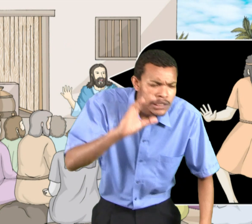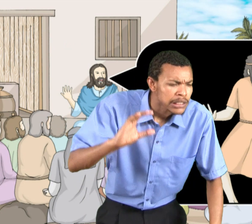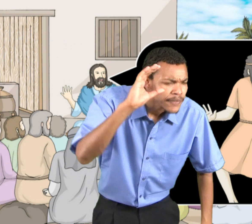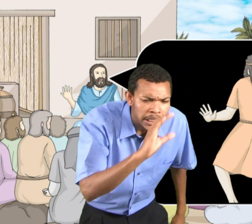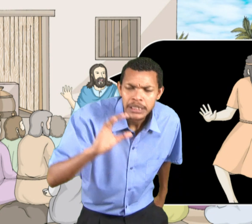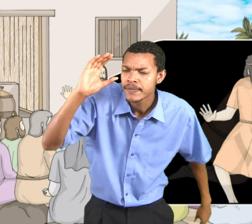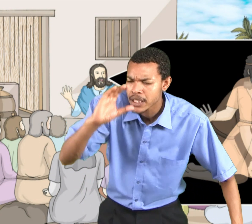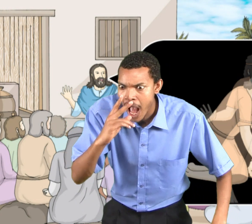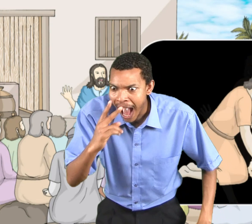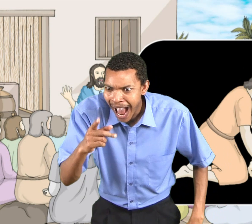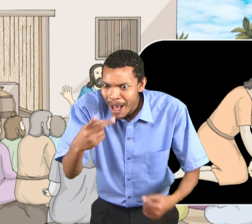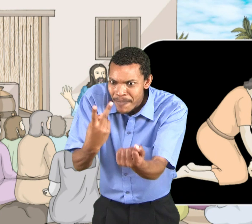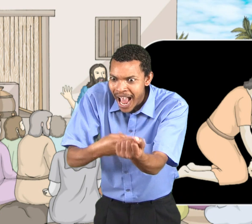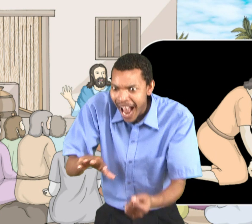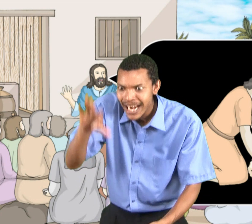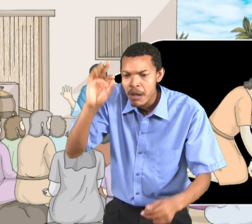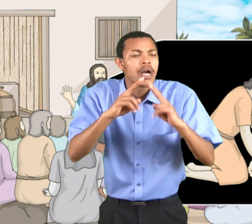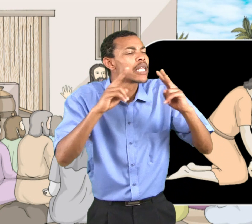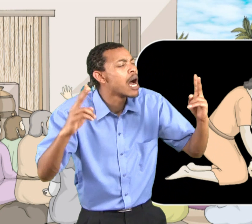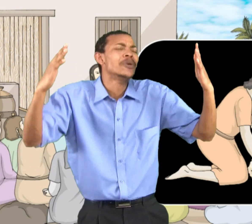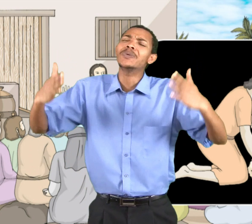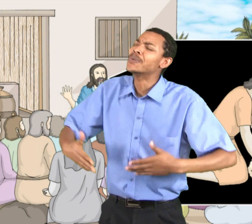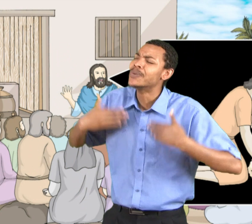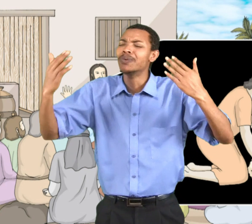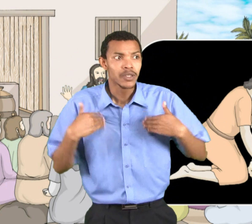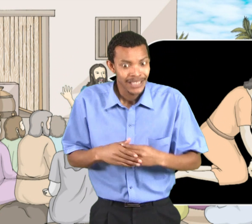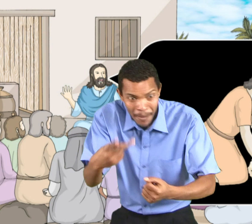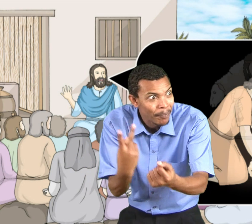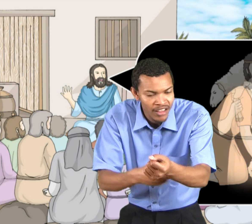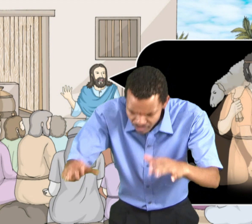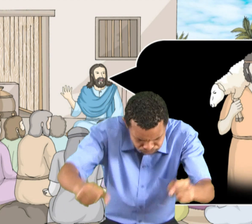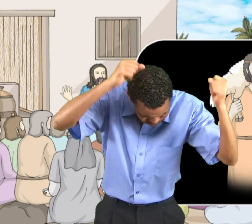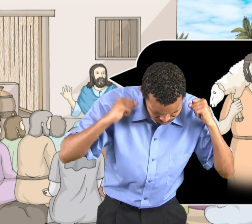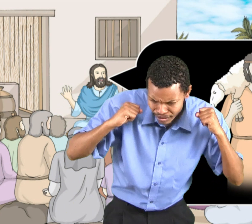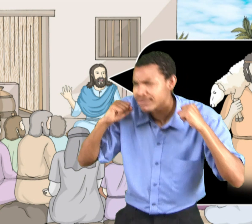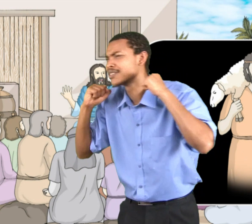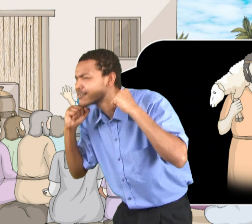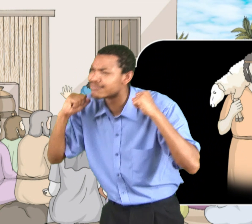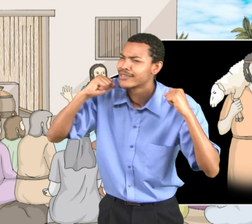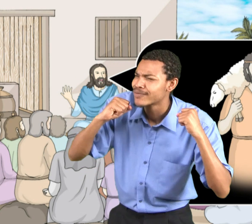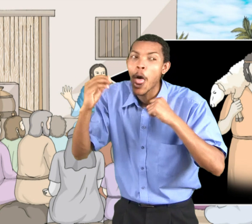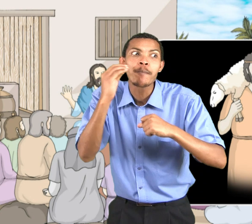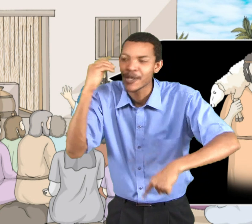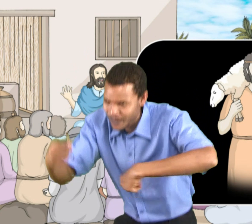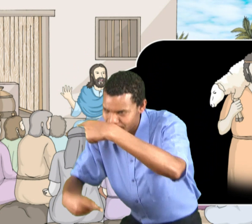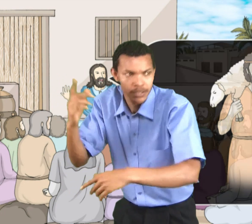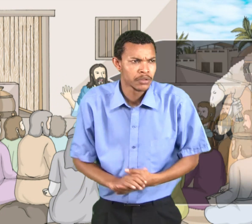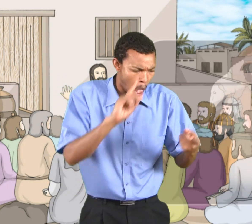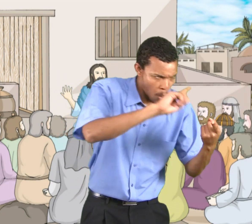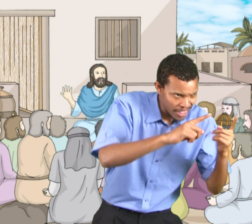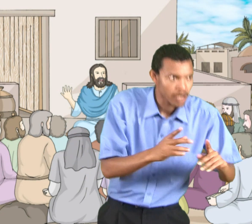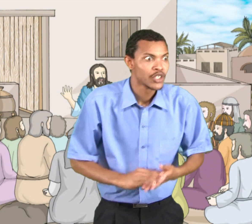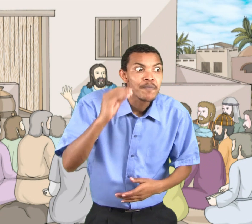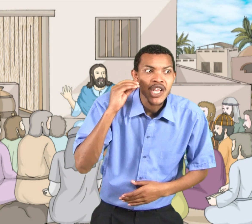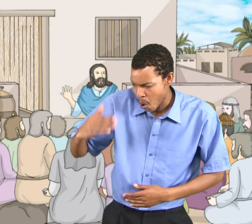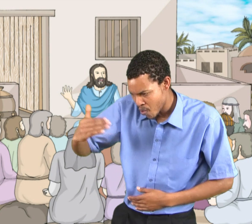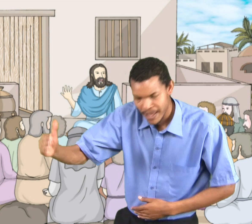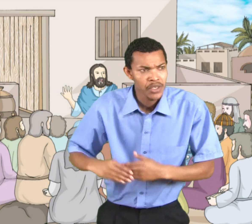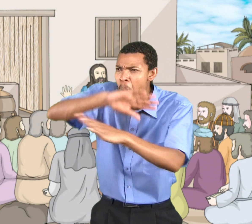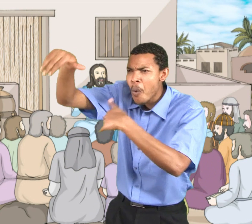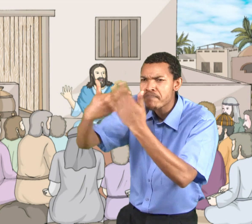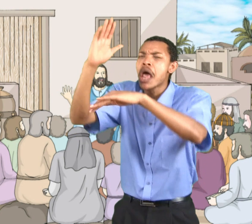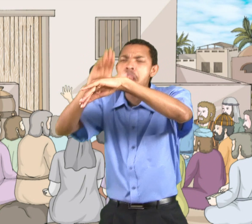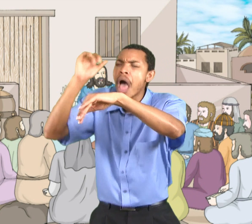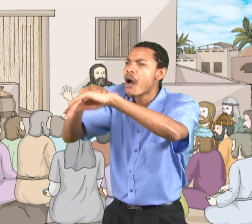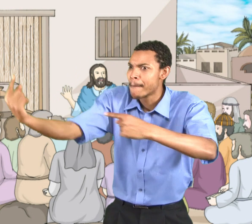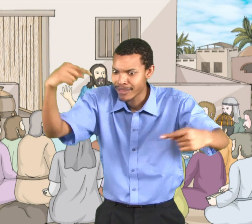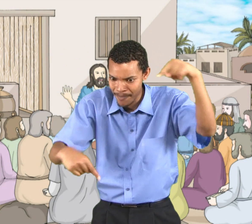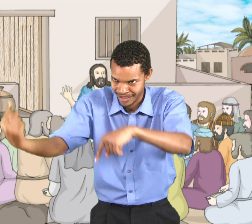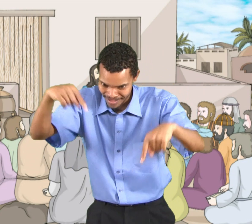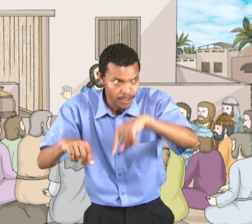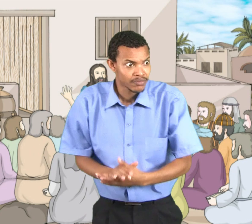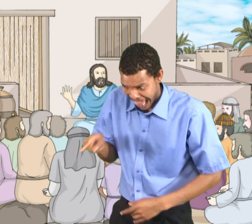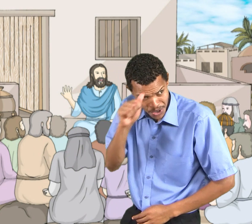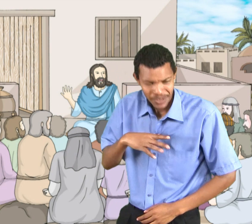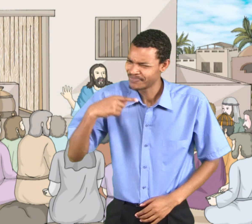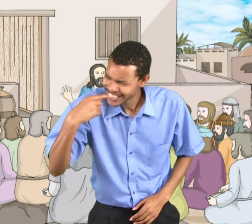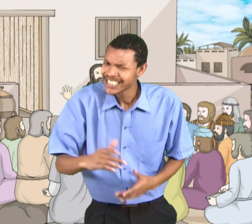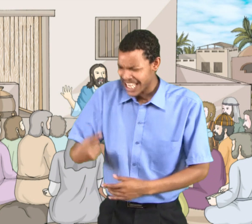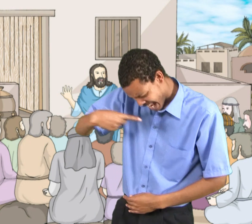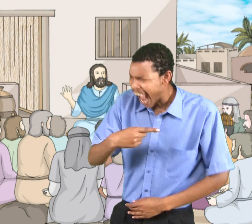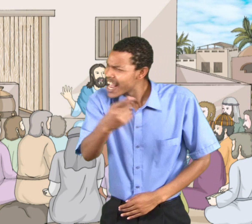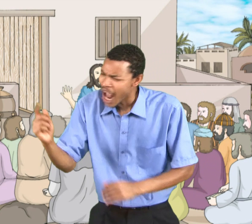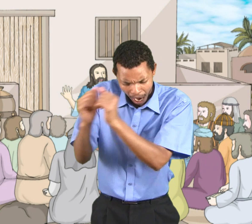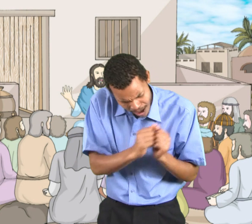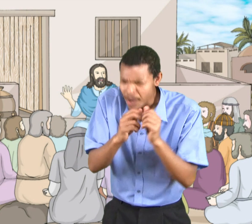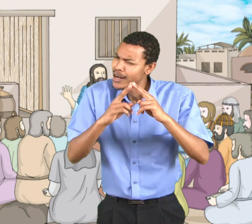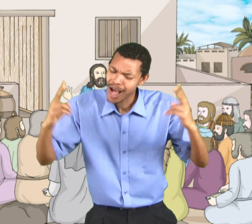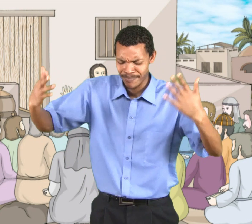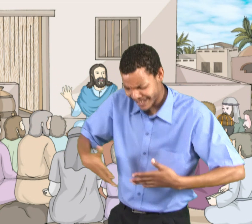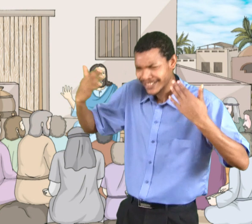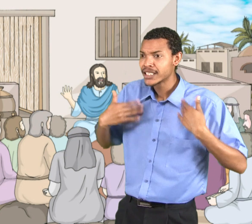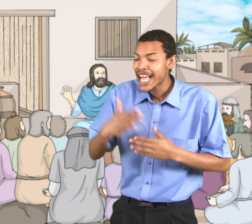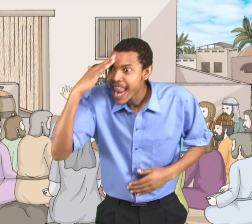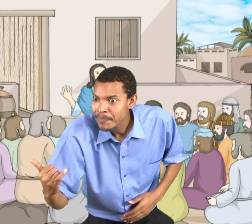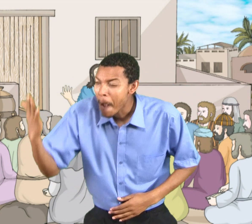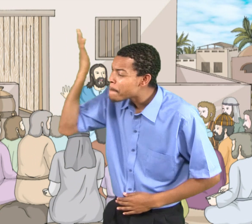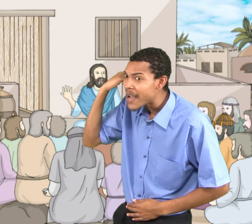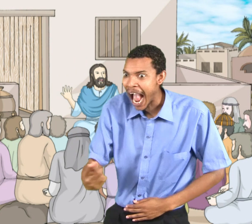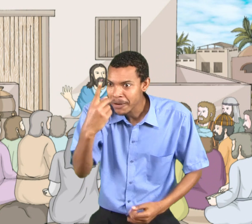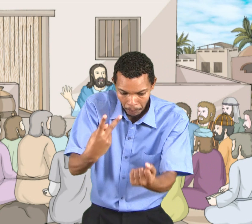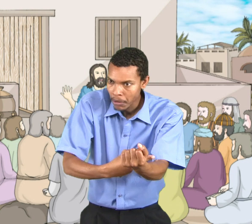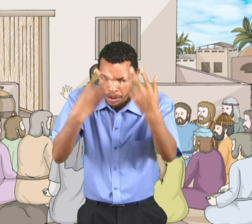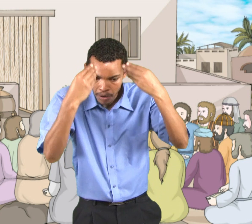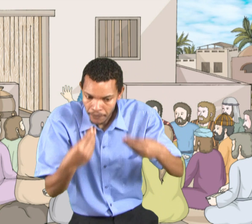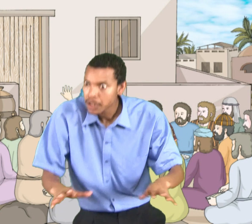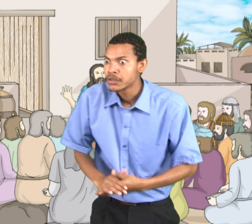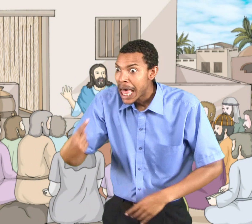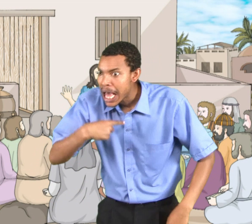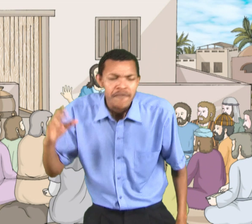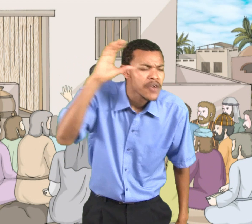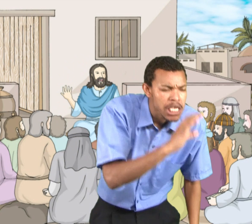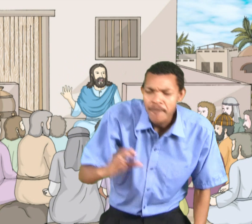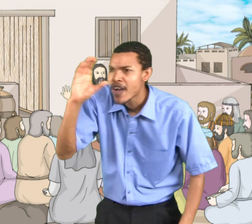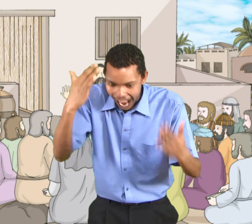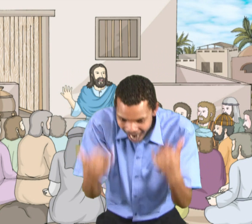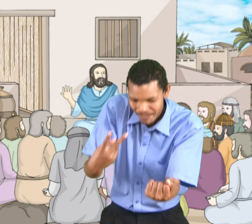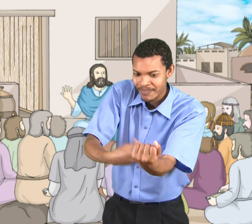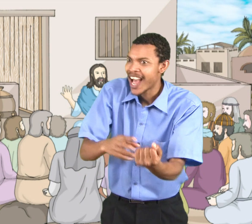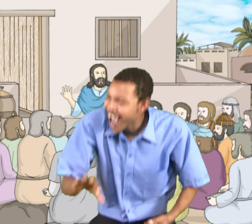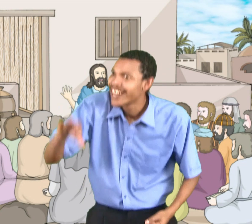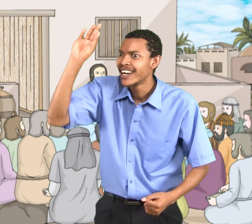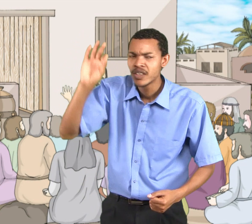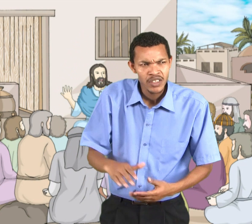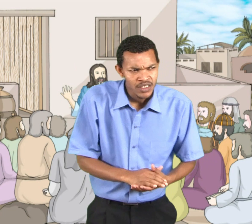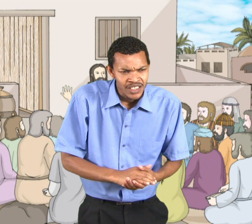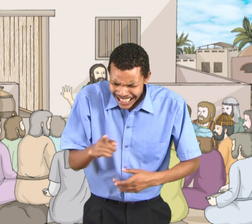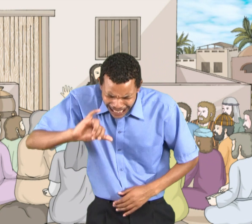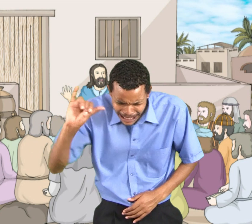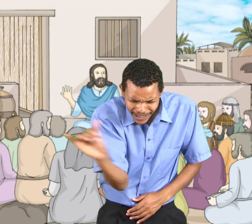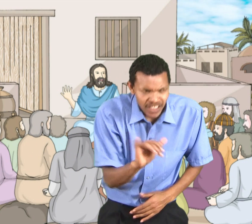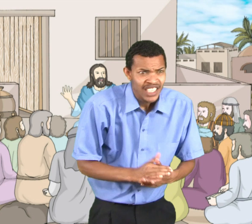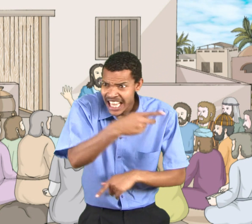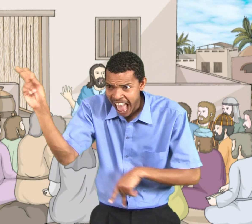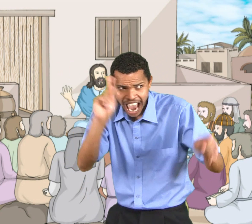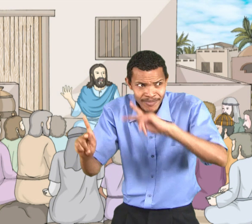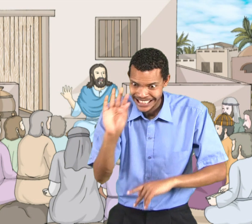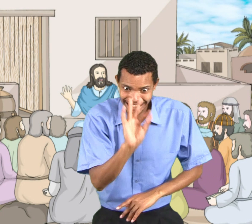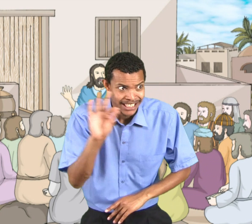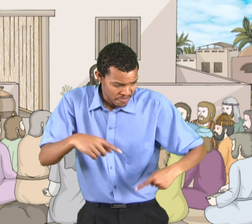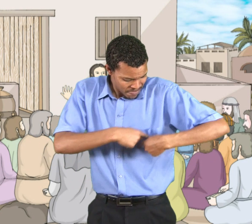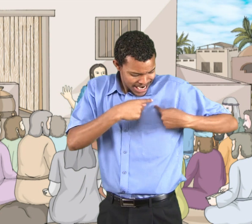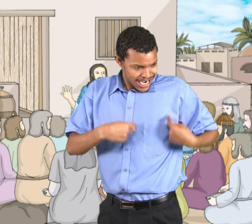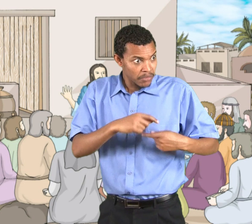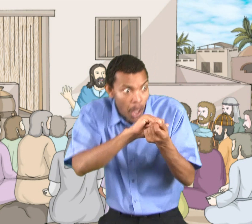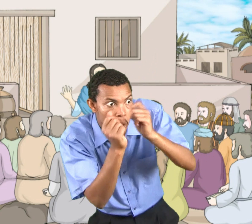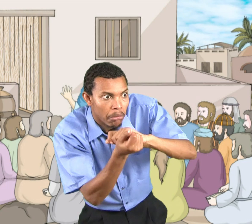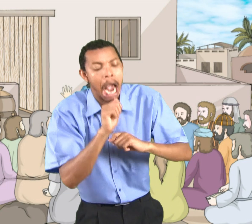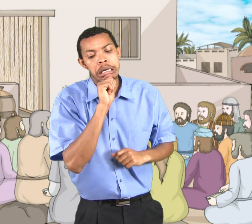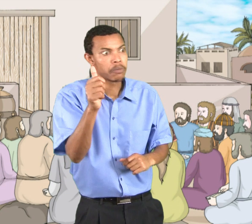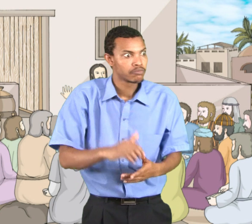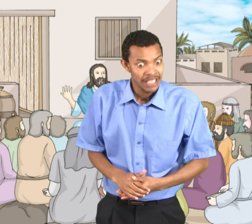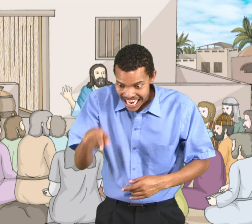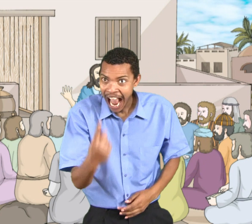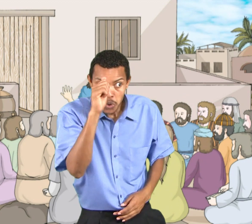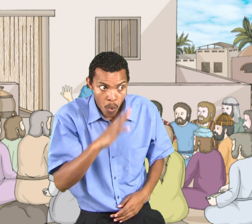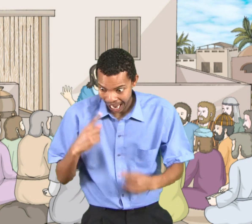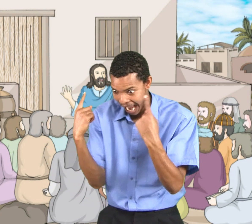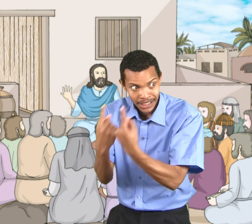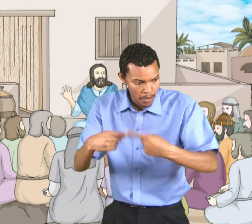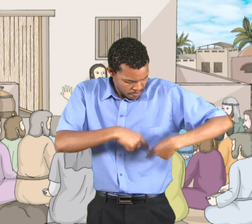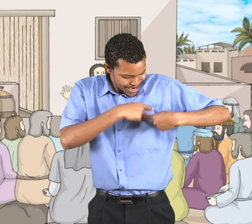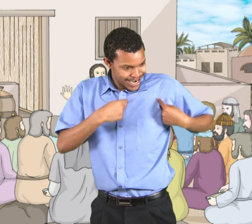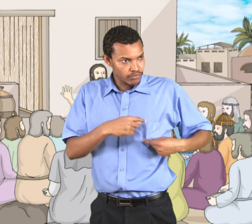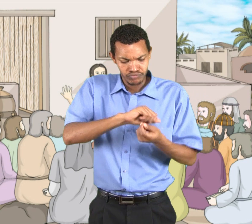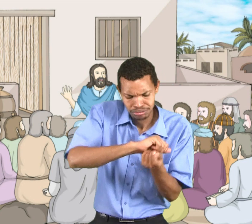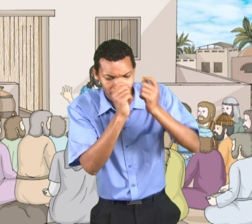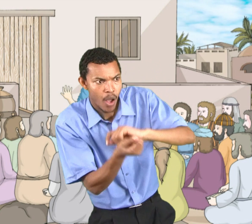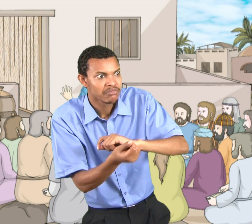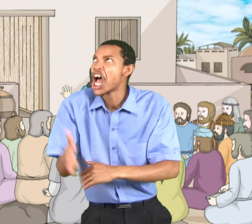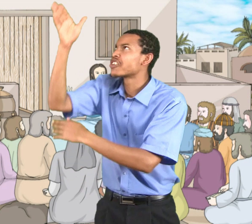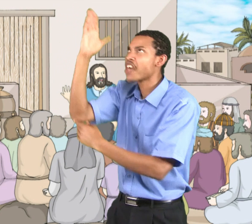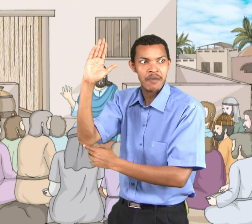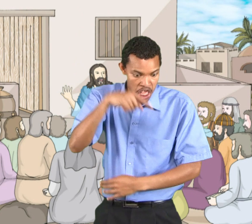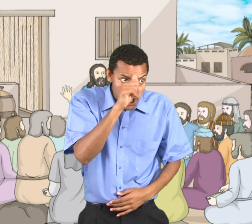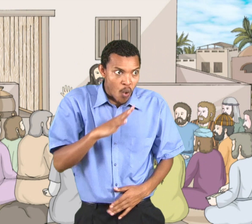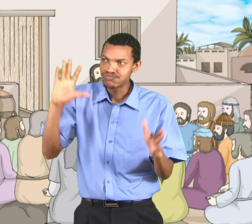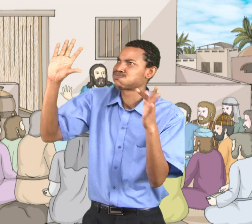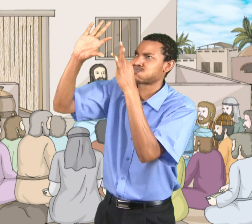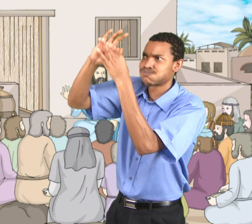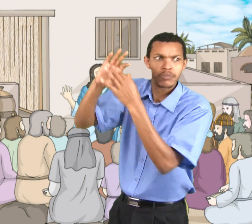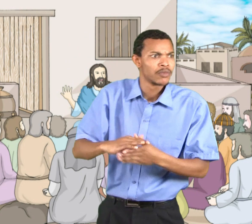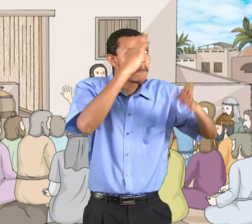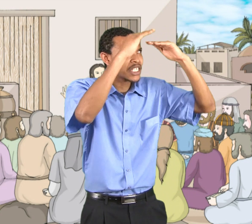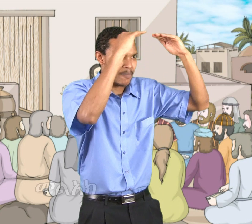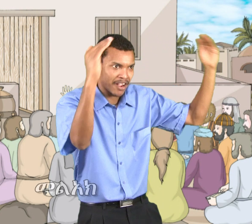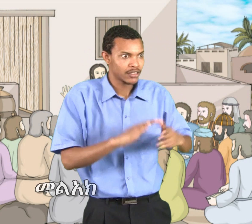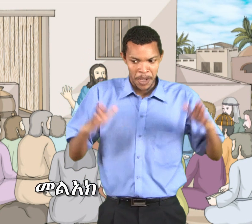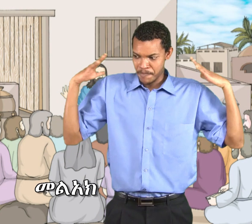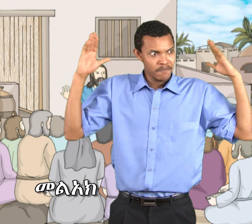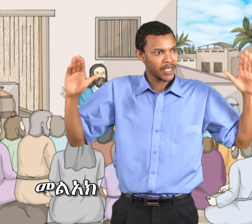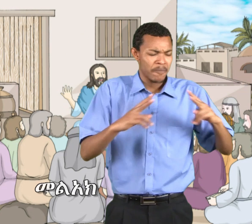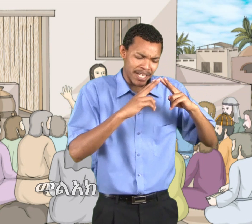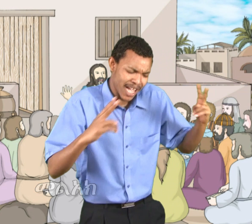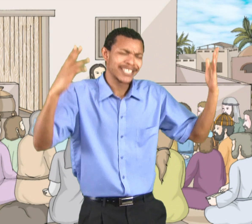And when he finds it, he joyfully puts it on his shoulders, comes home, and calls together his friends and neighbors to tell them, ‘Rejoice with me, for I have found my lost sheep!’